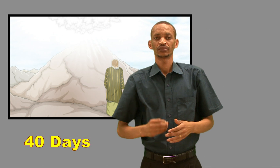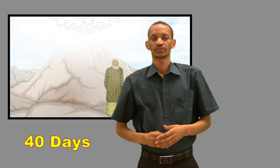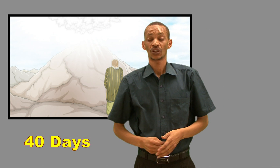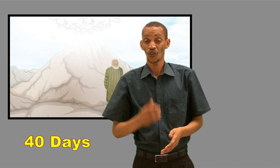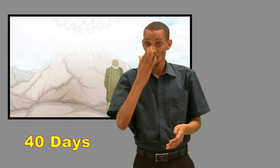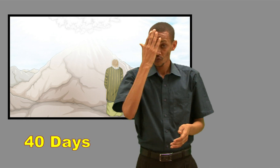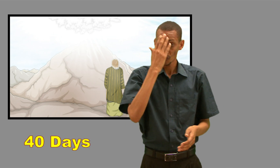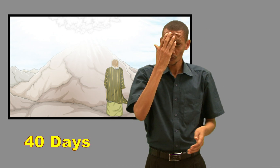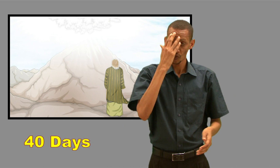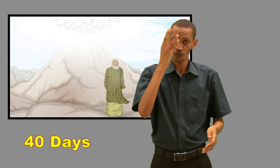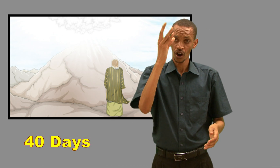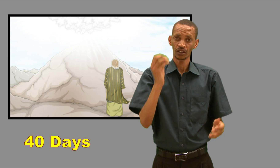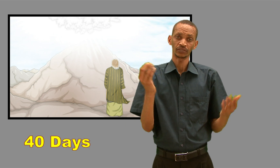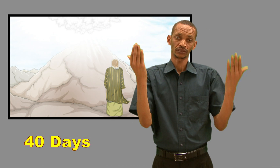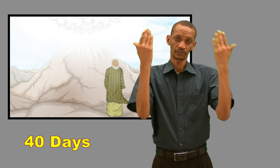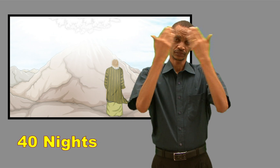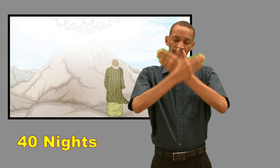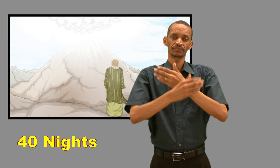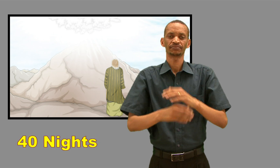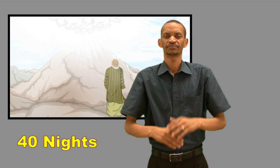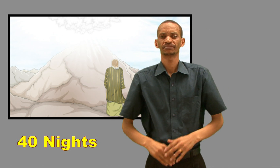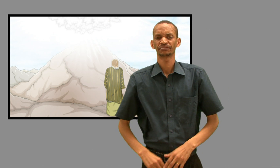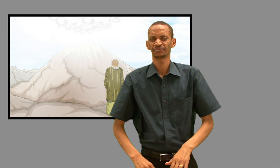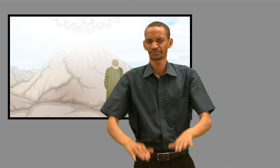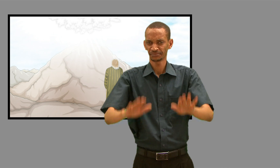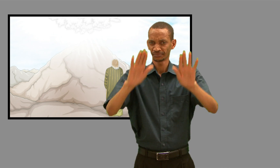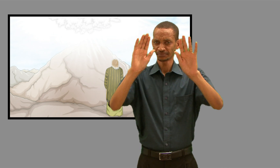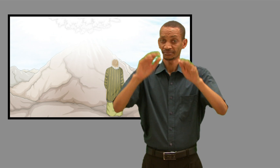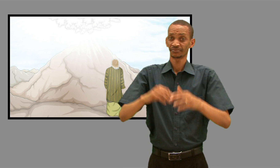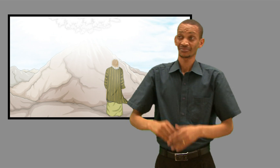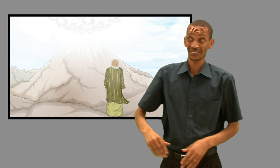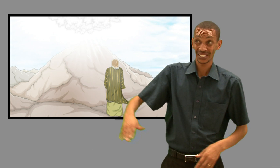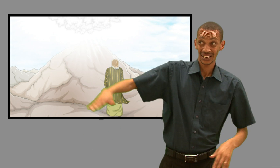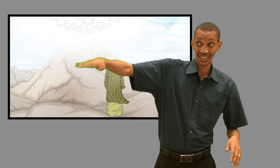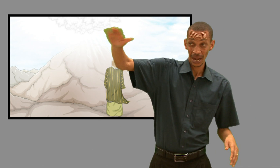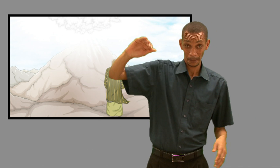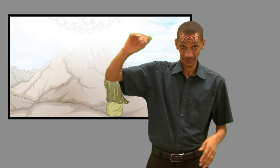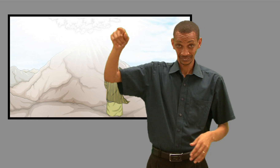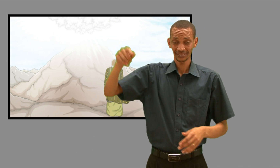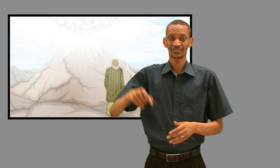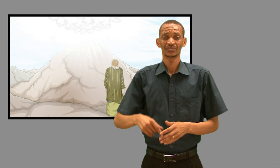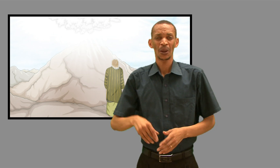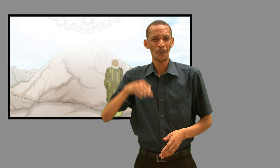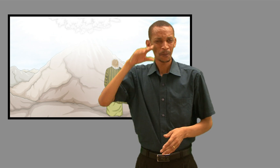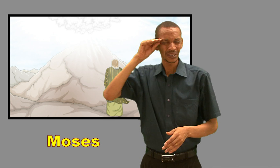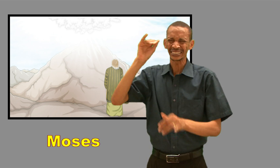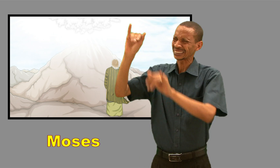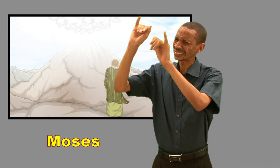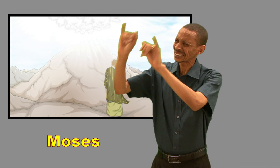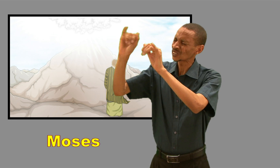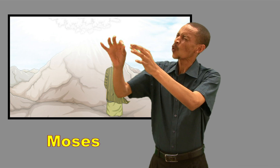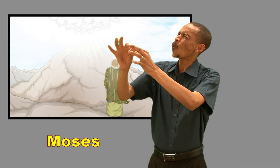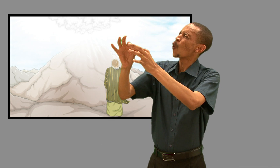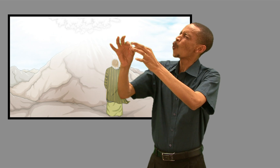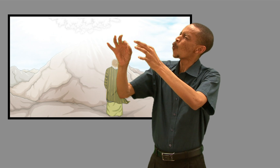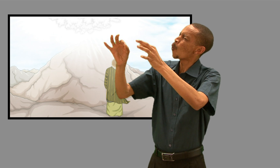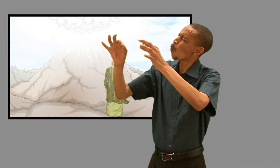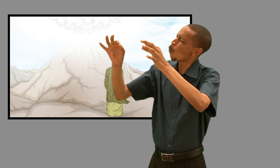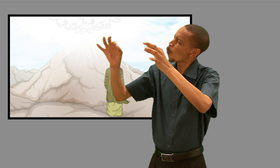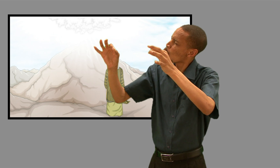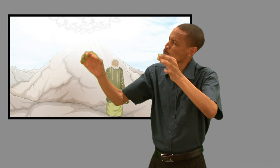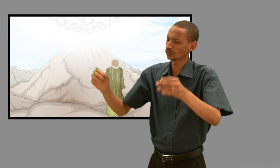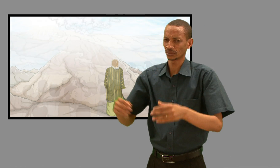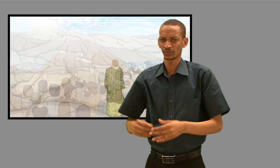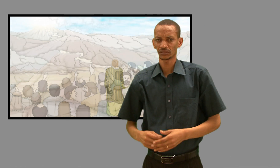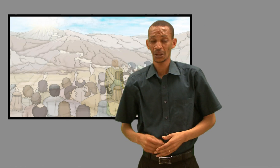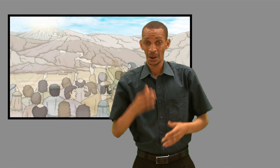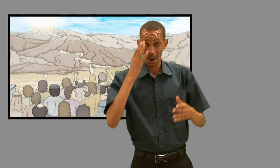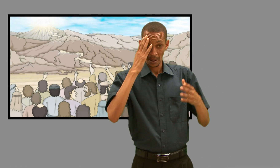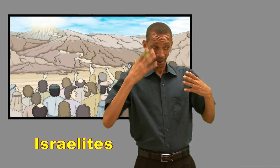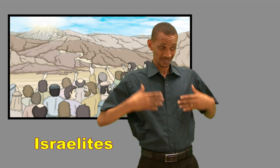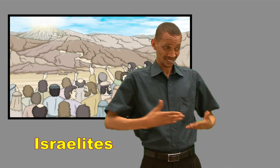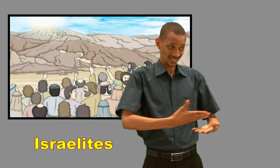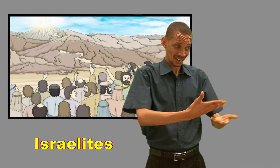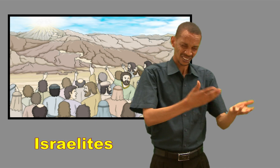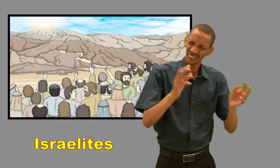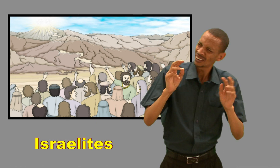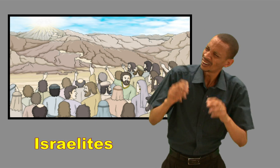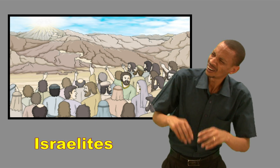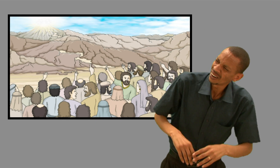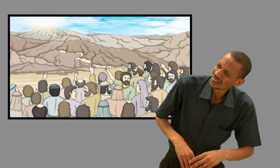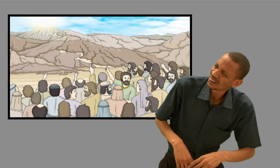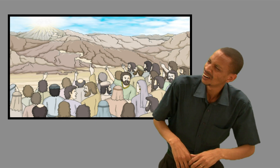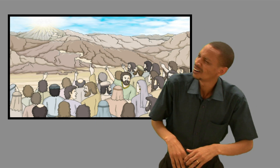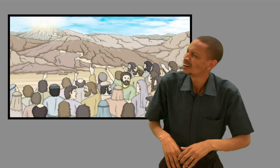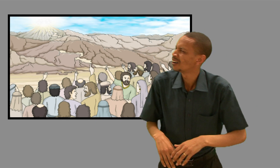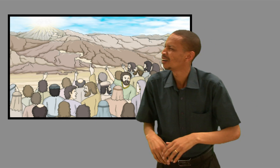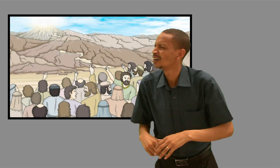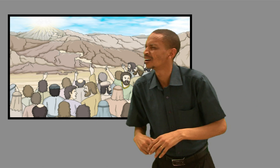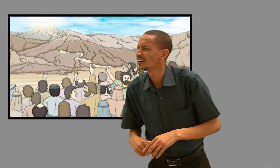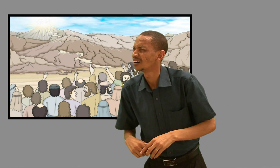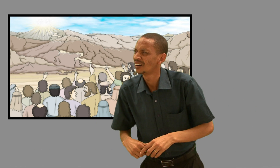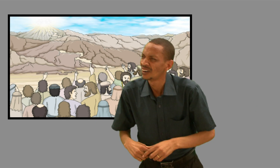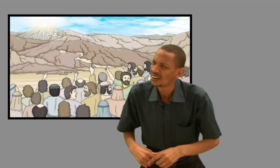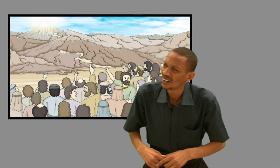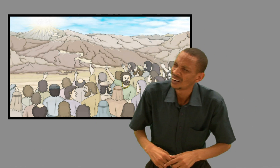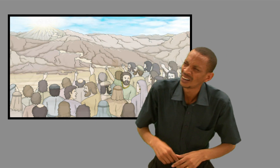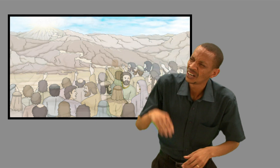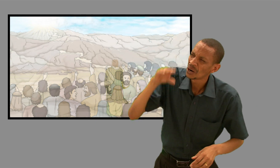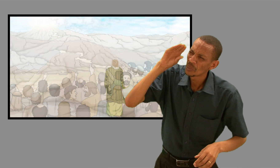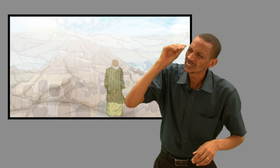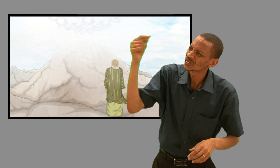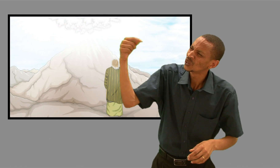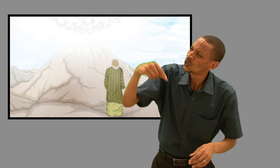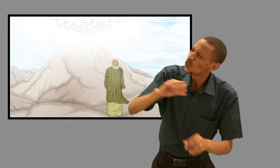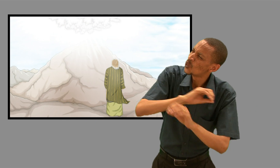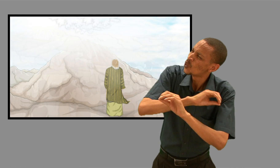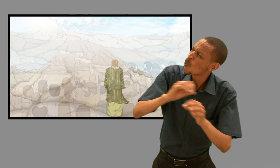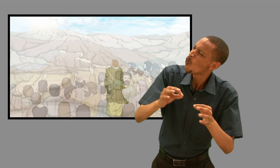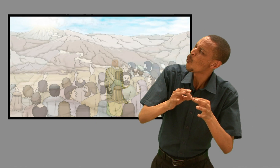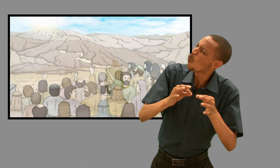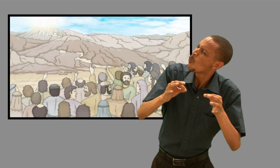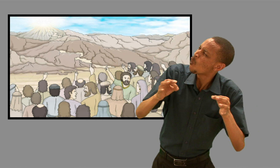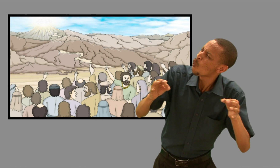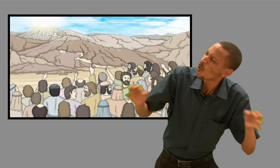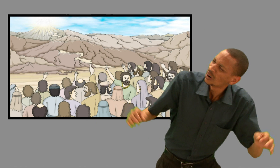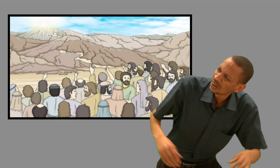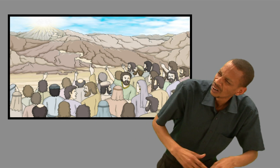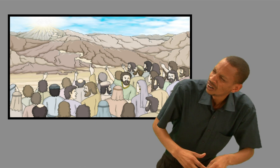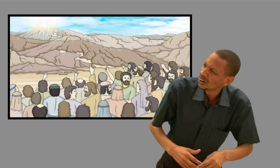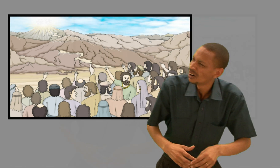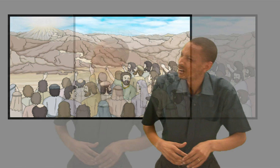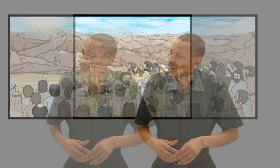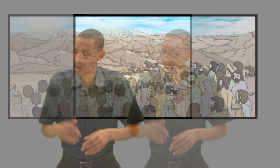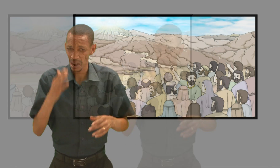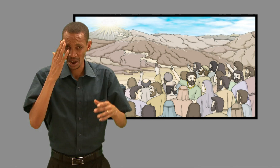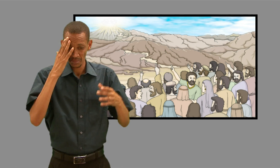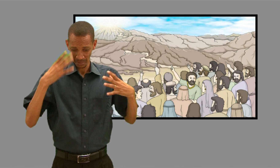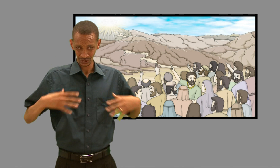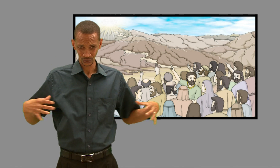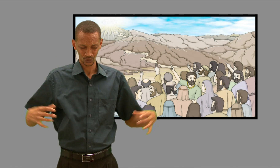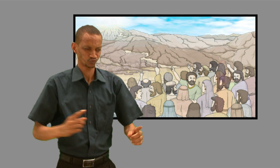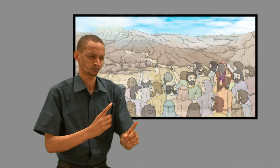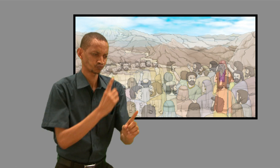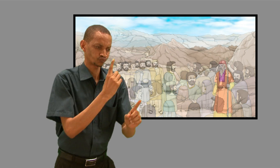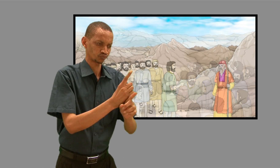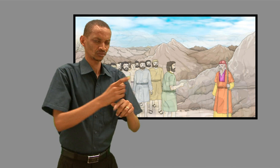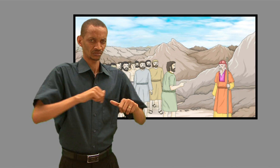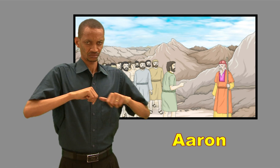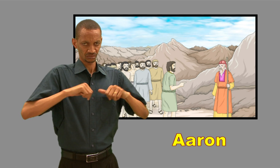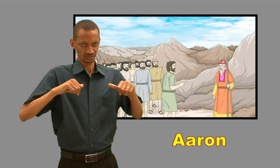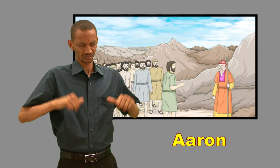Moses entered the cloud as he went up on the mountain, and he remained on the mountain forty days and forty nights.